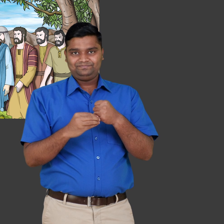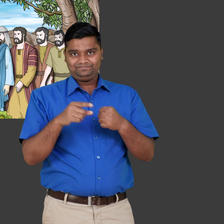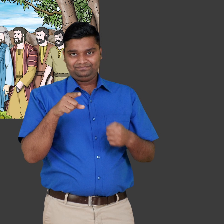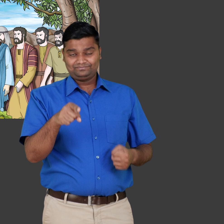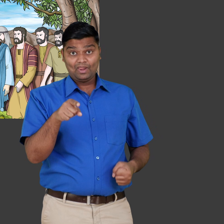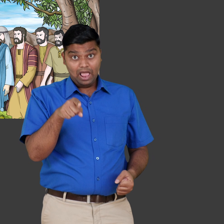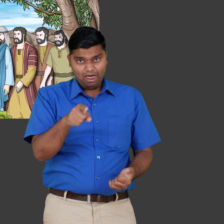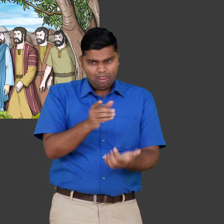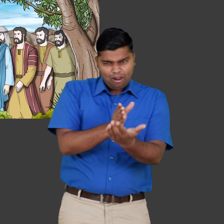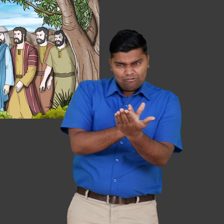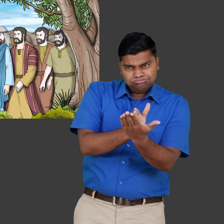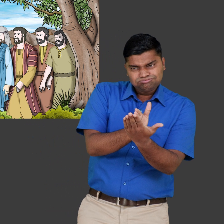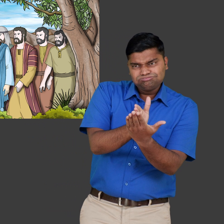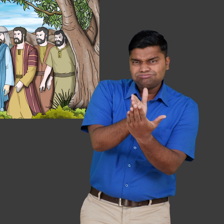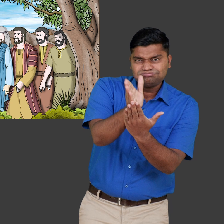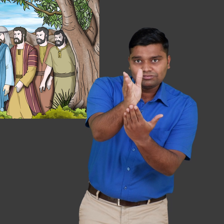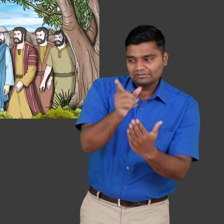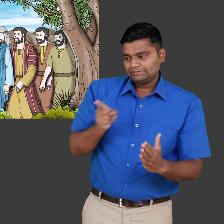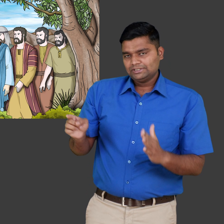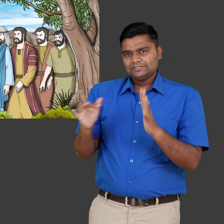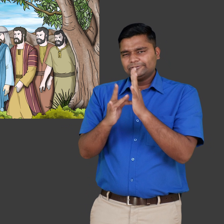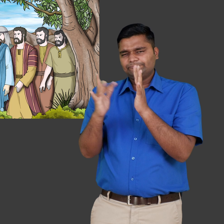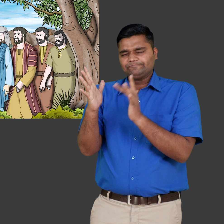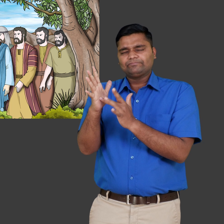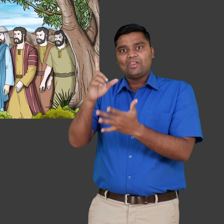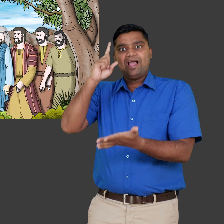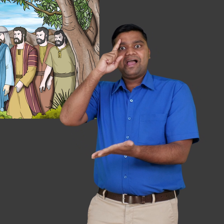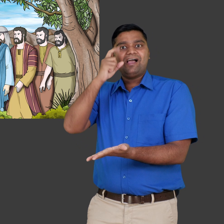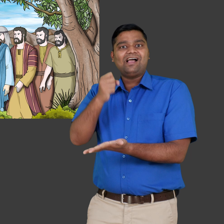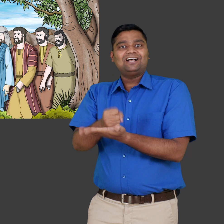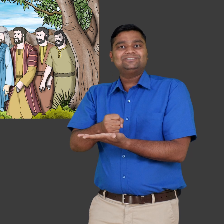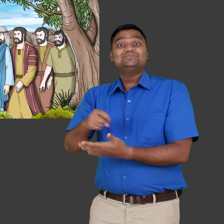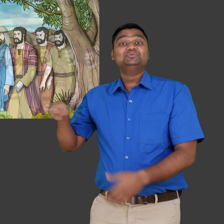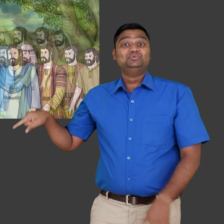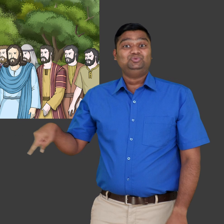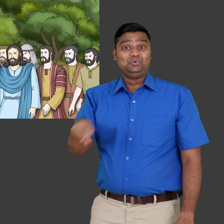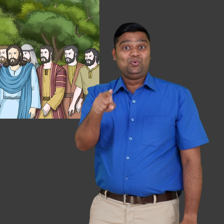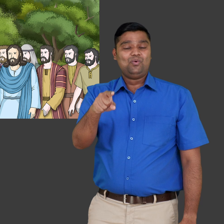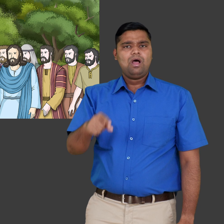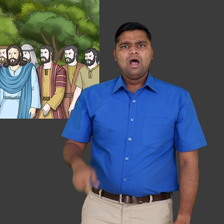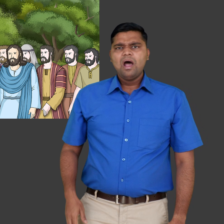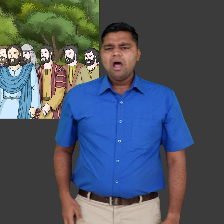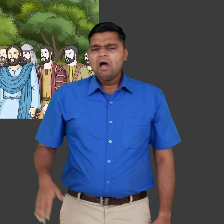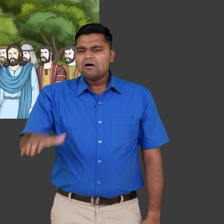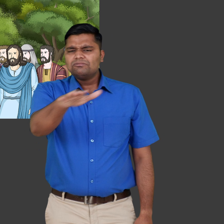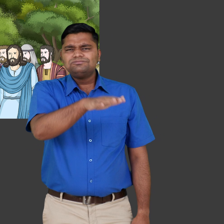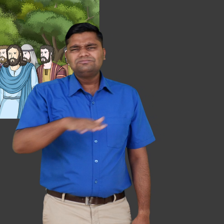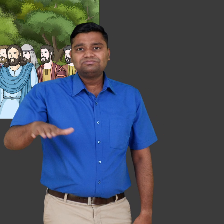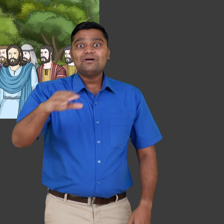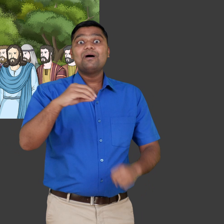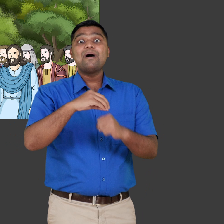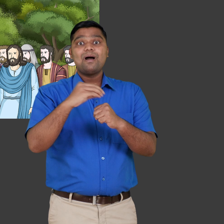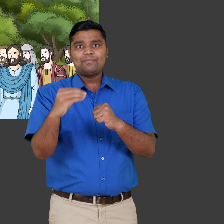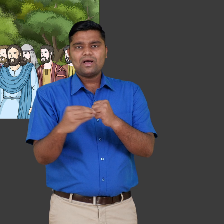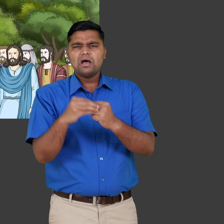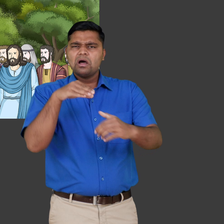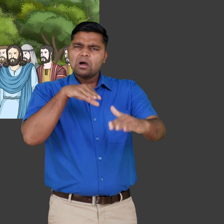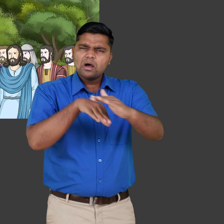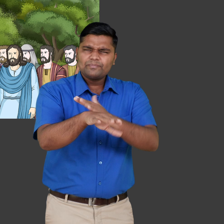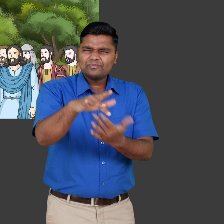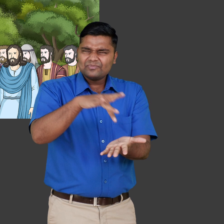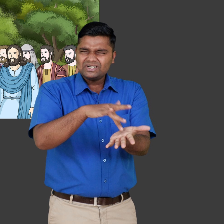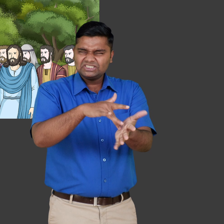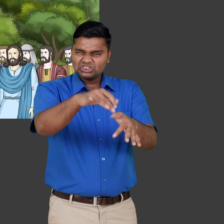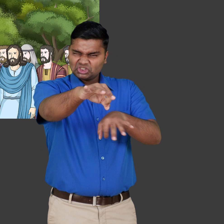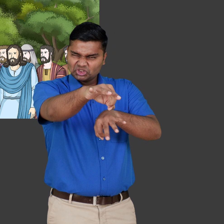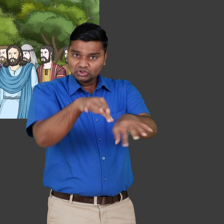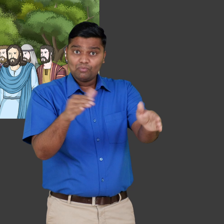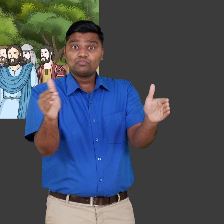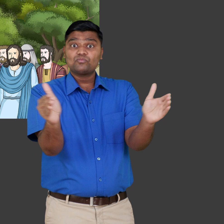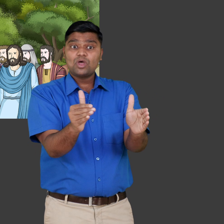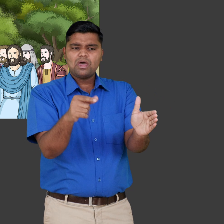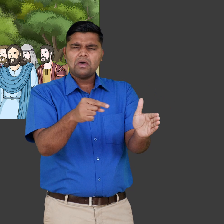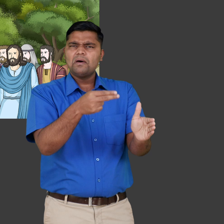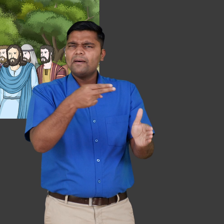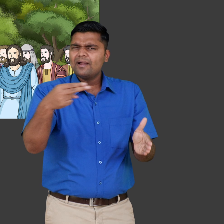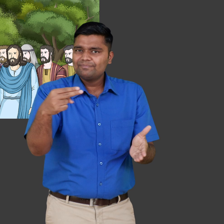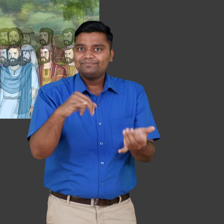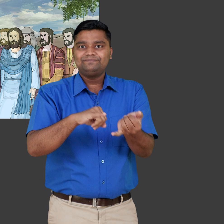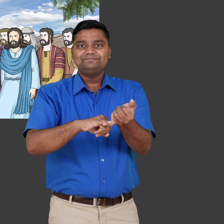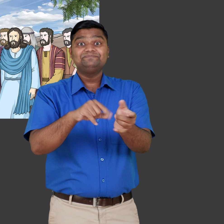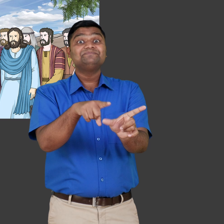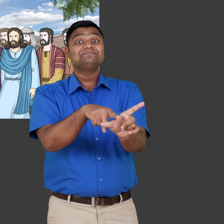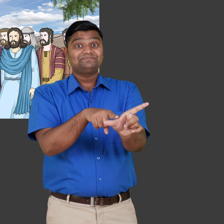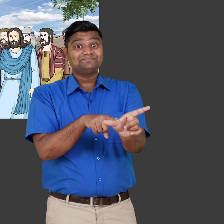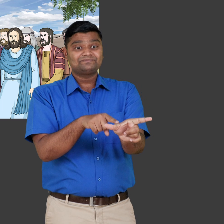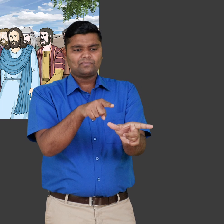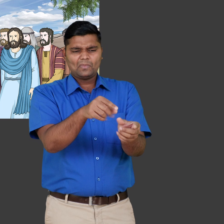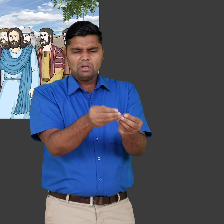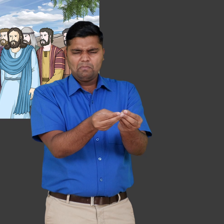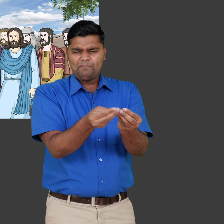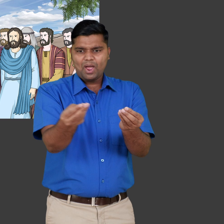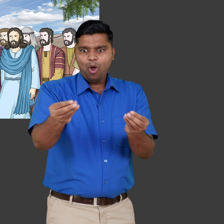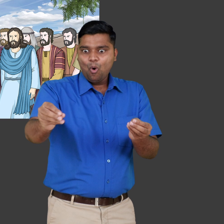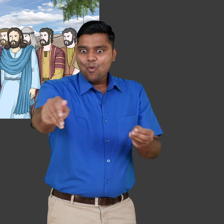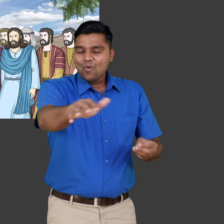Now He had to pass through Samaria.